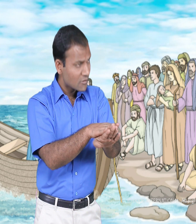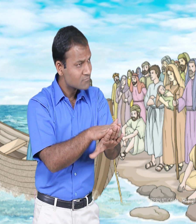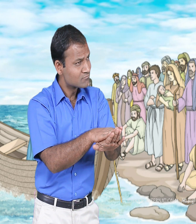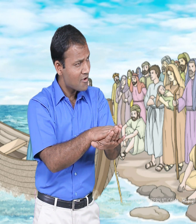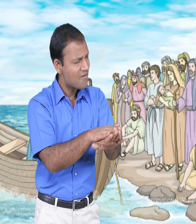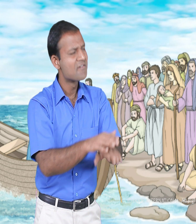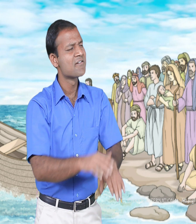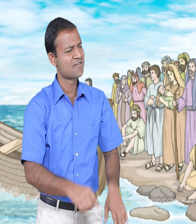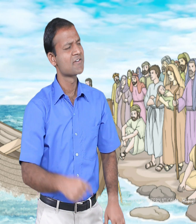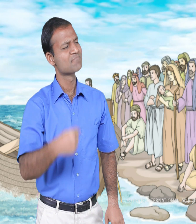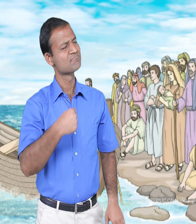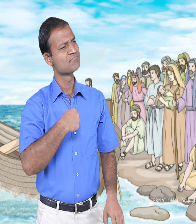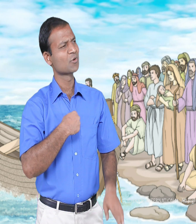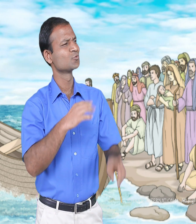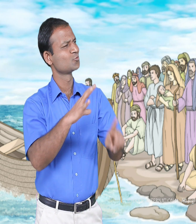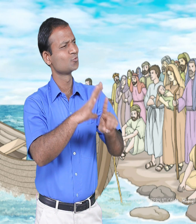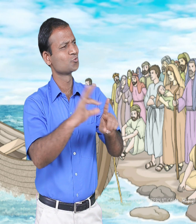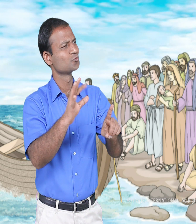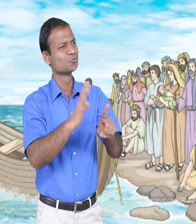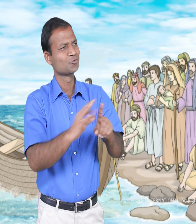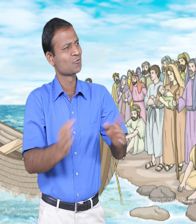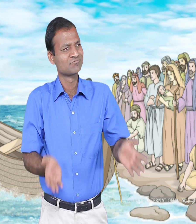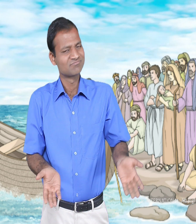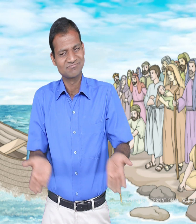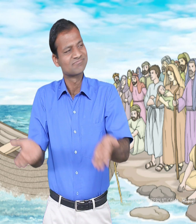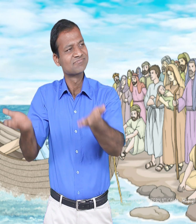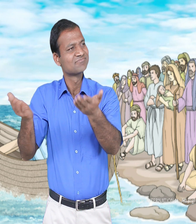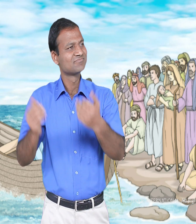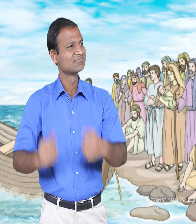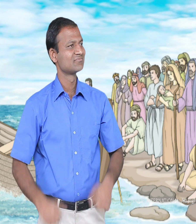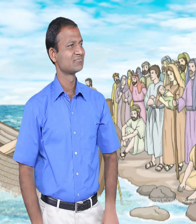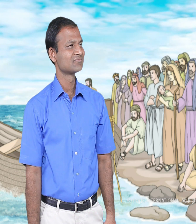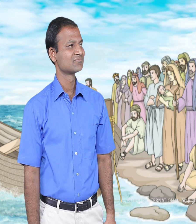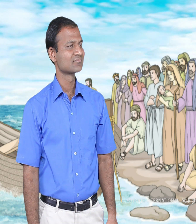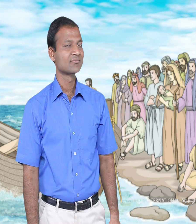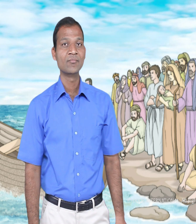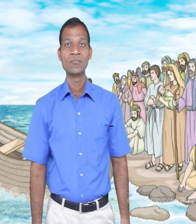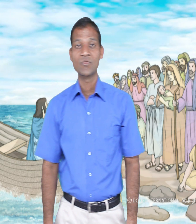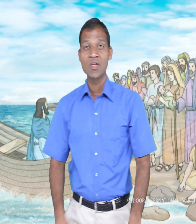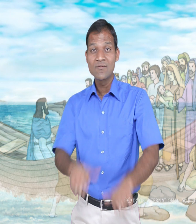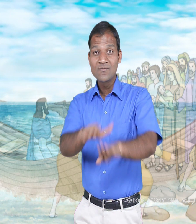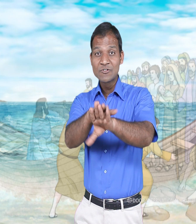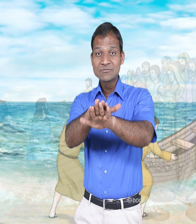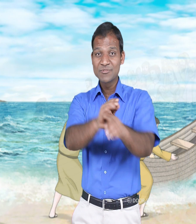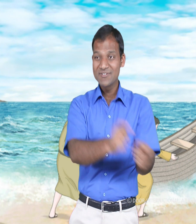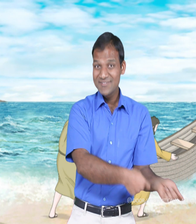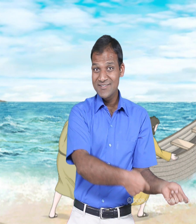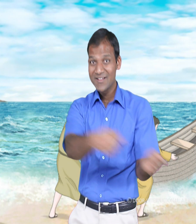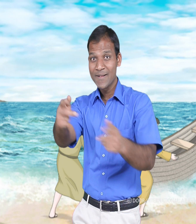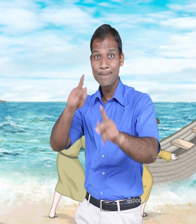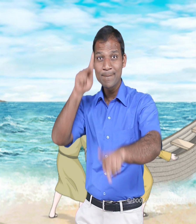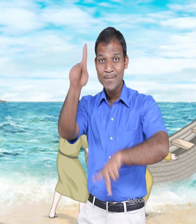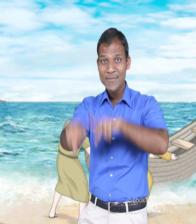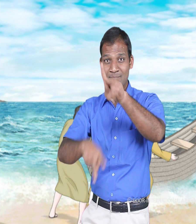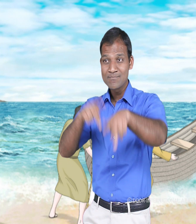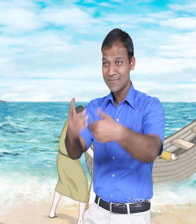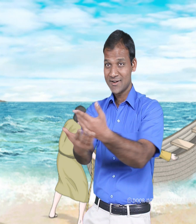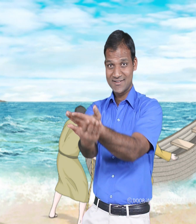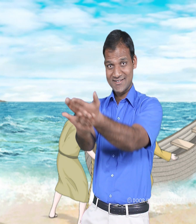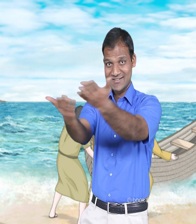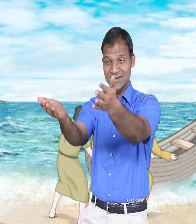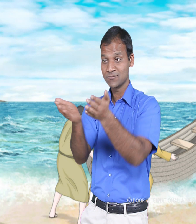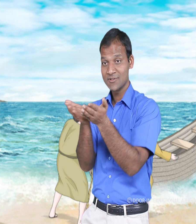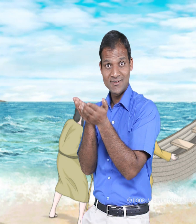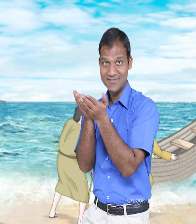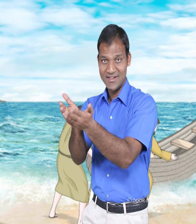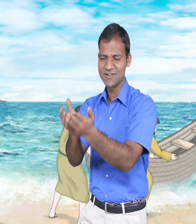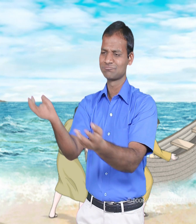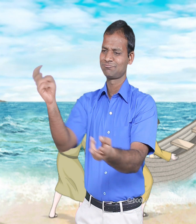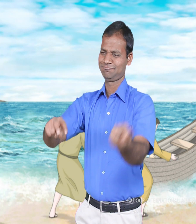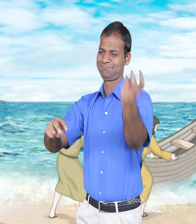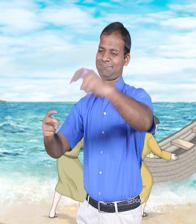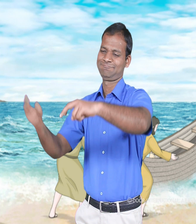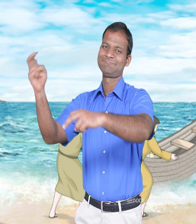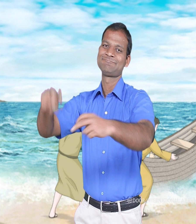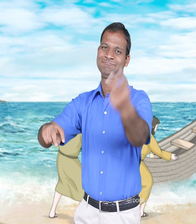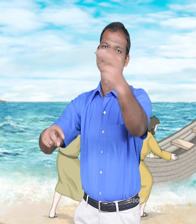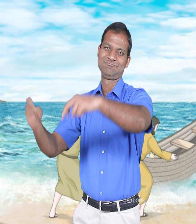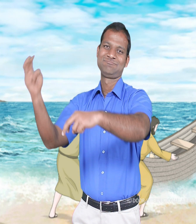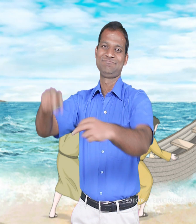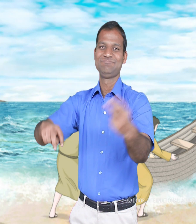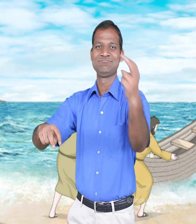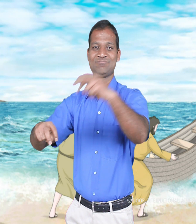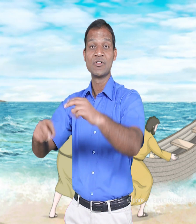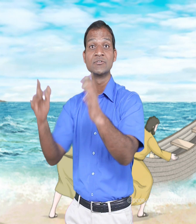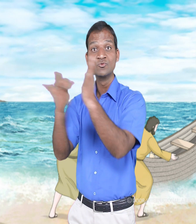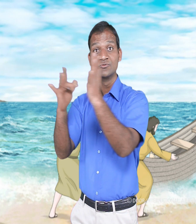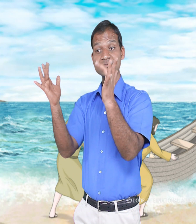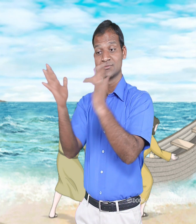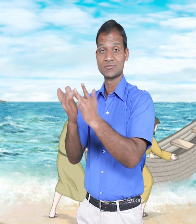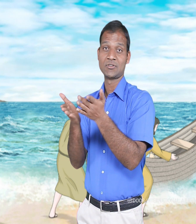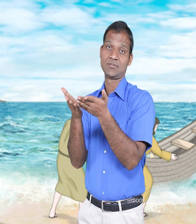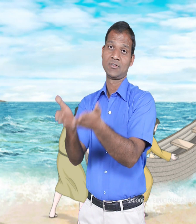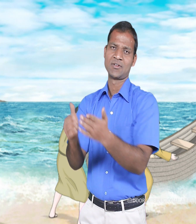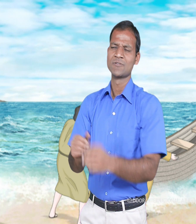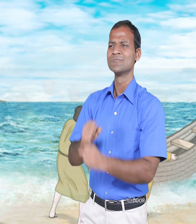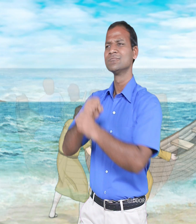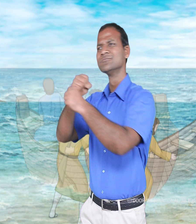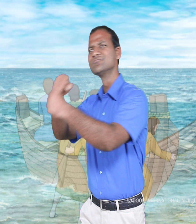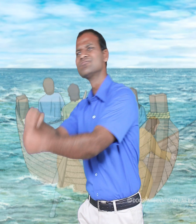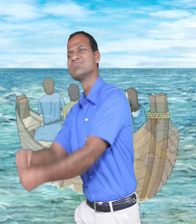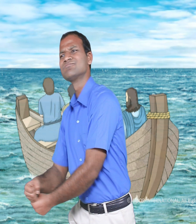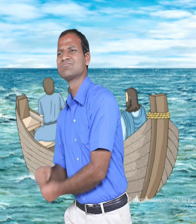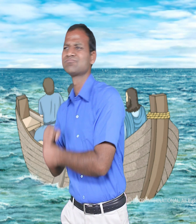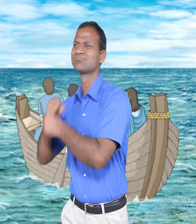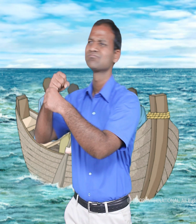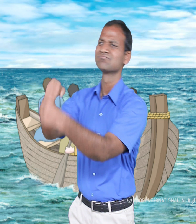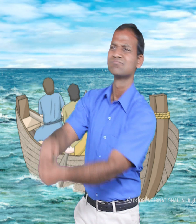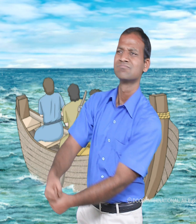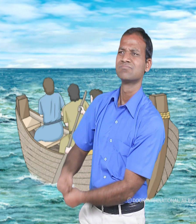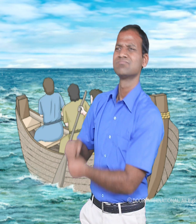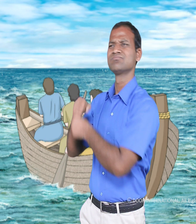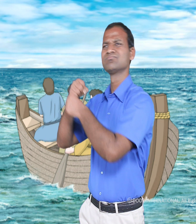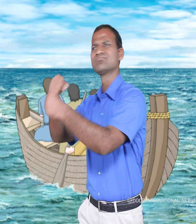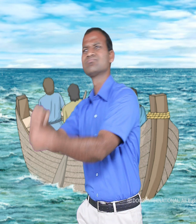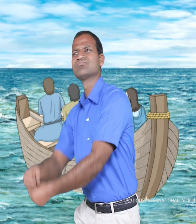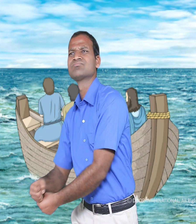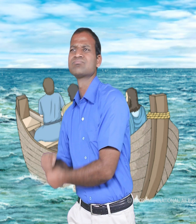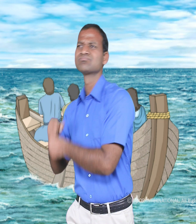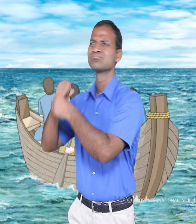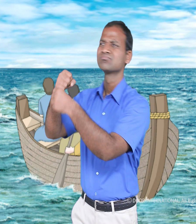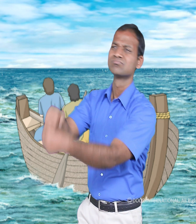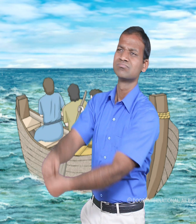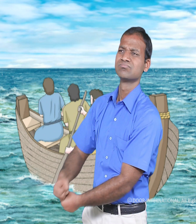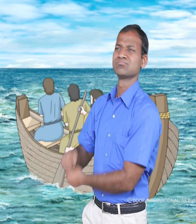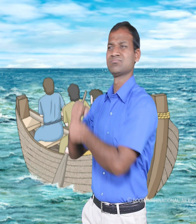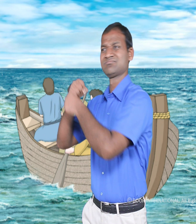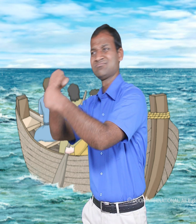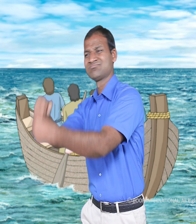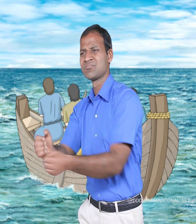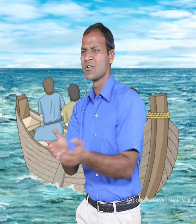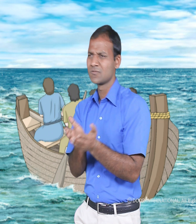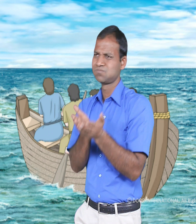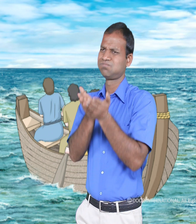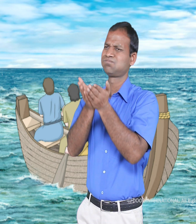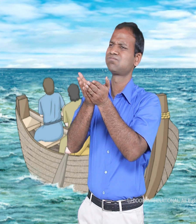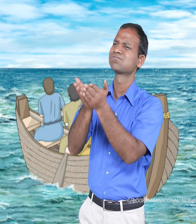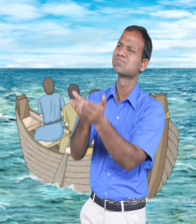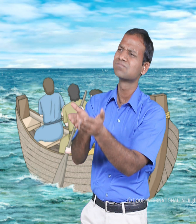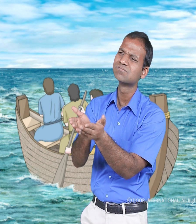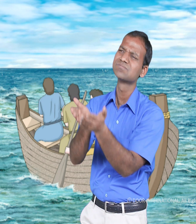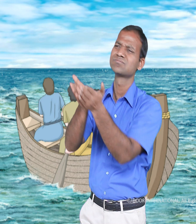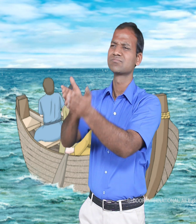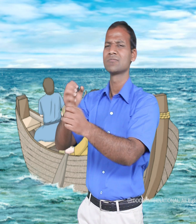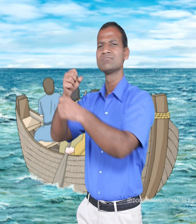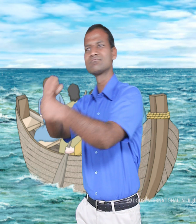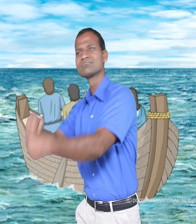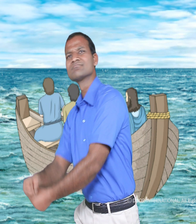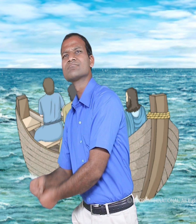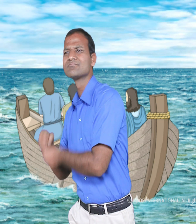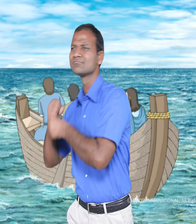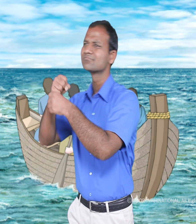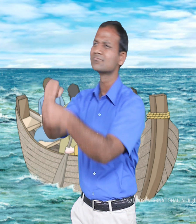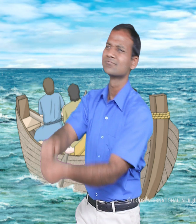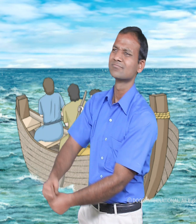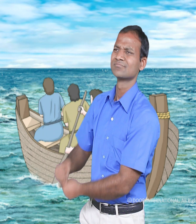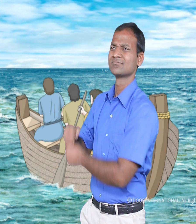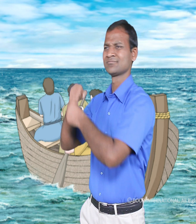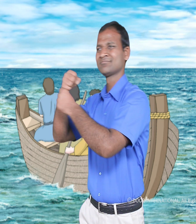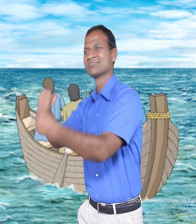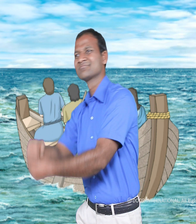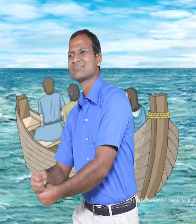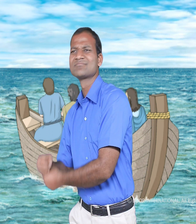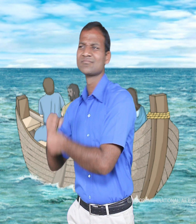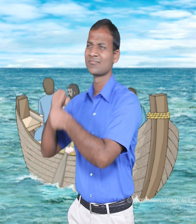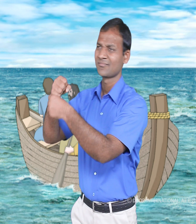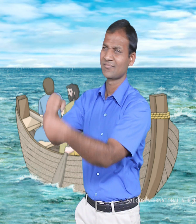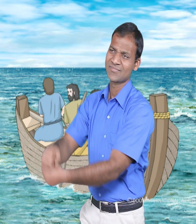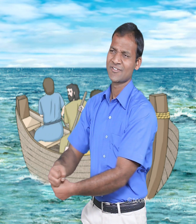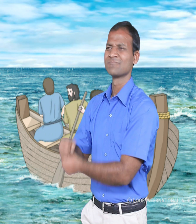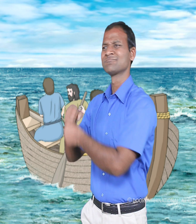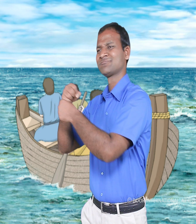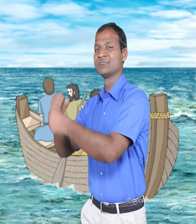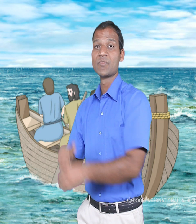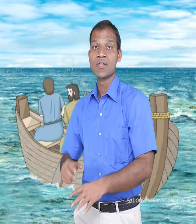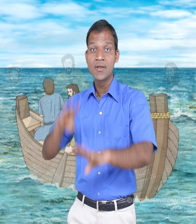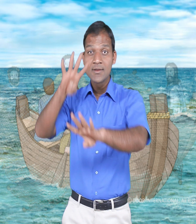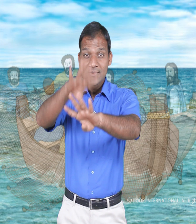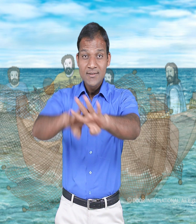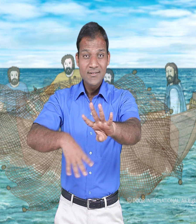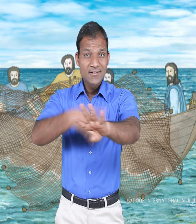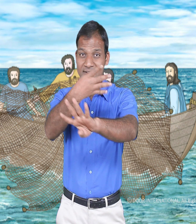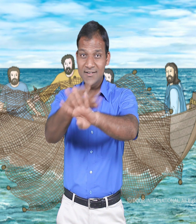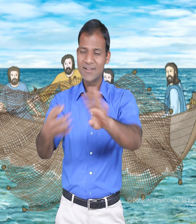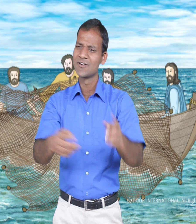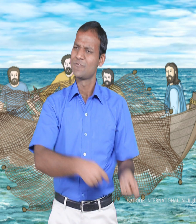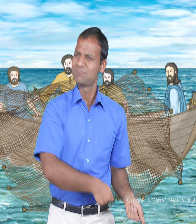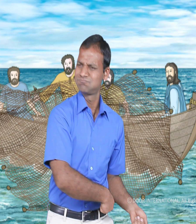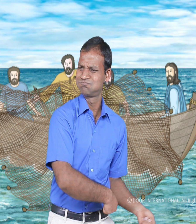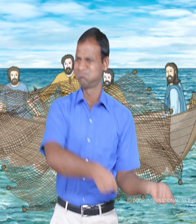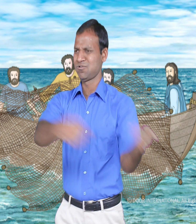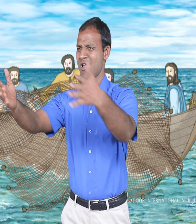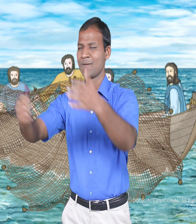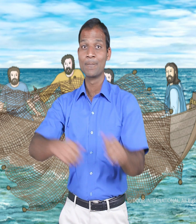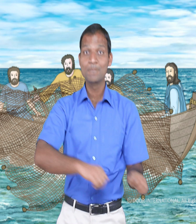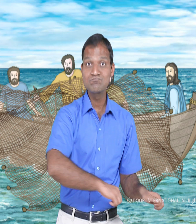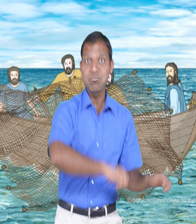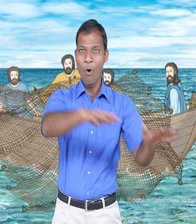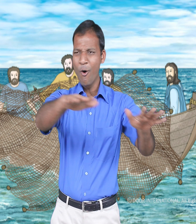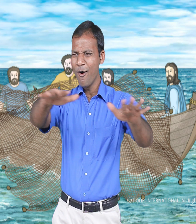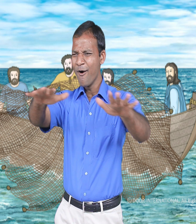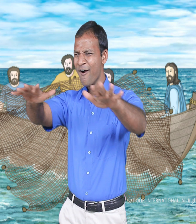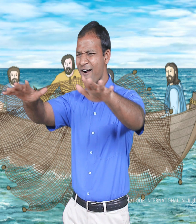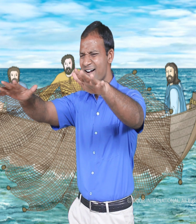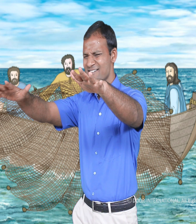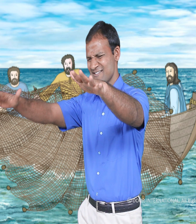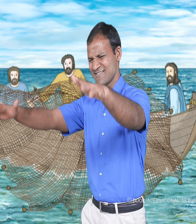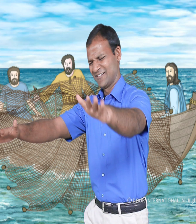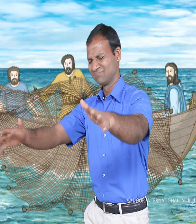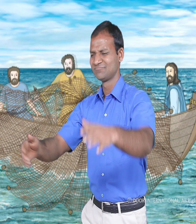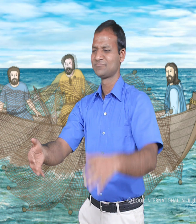“Master,” Simon replied, “we have worked hard all night without catching anything.